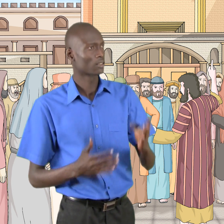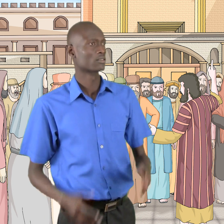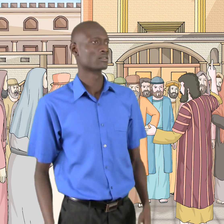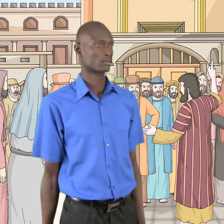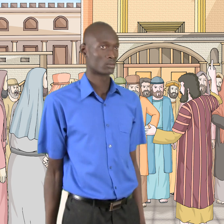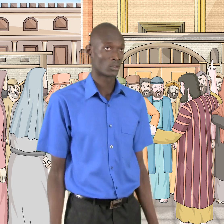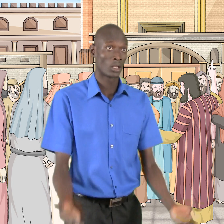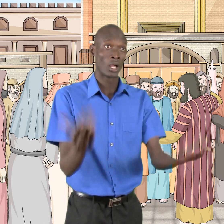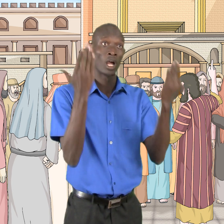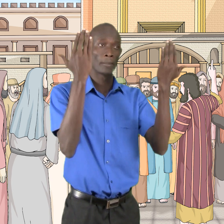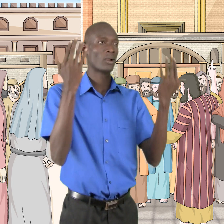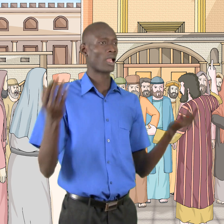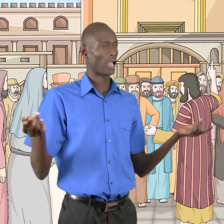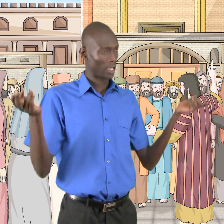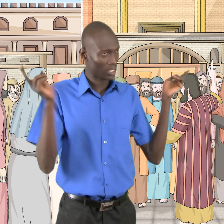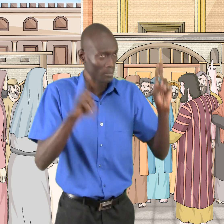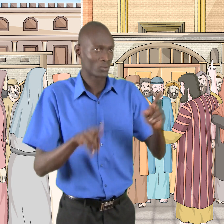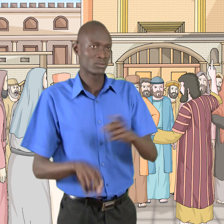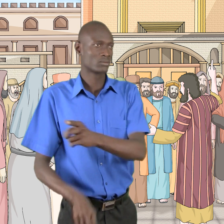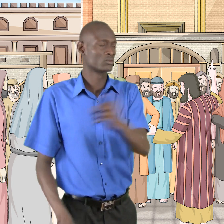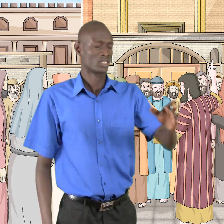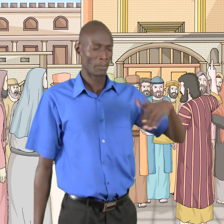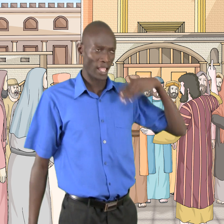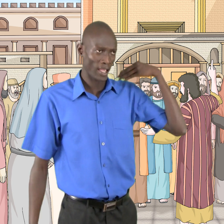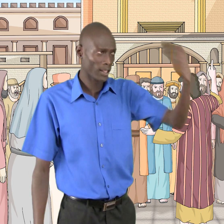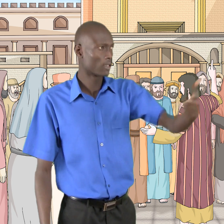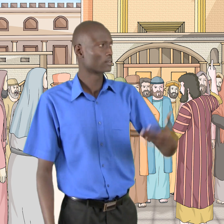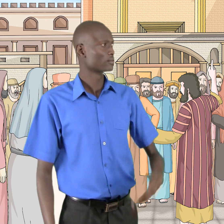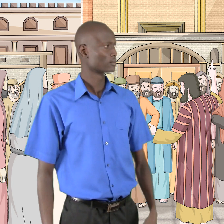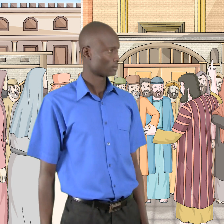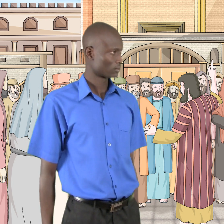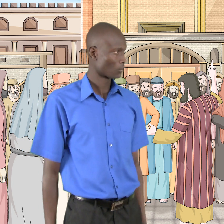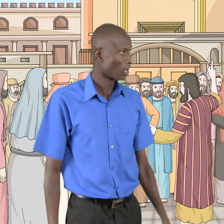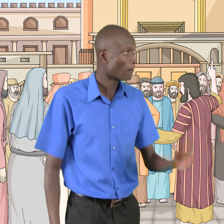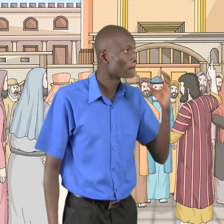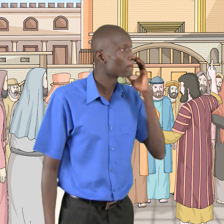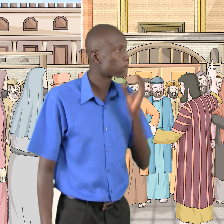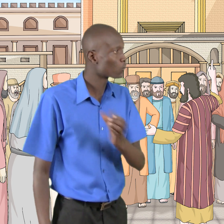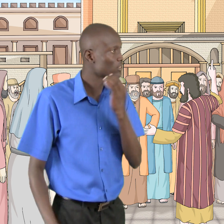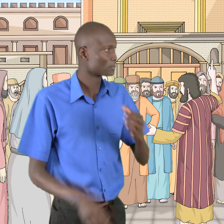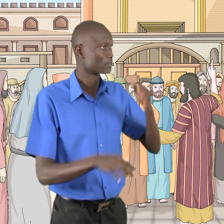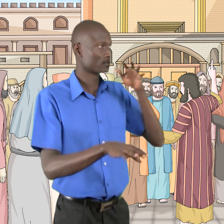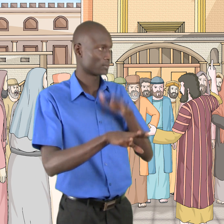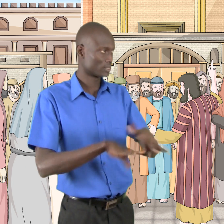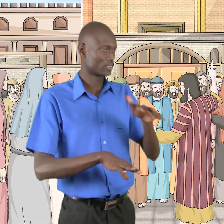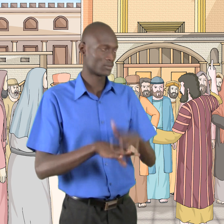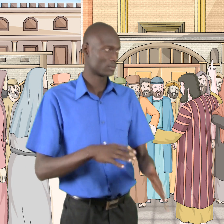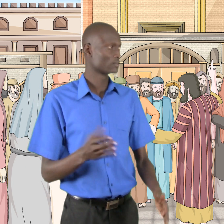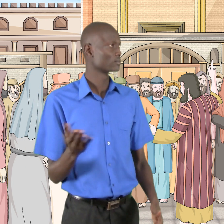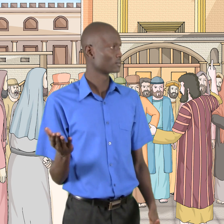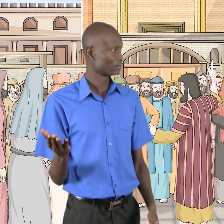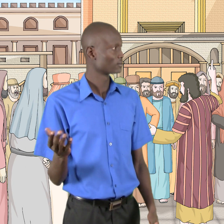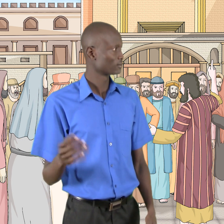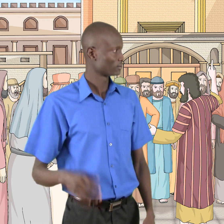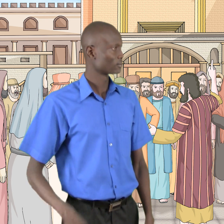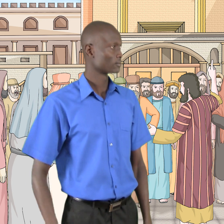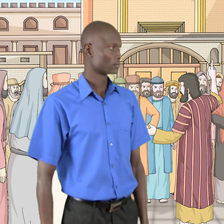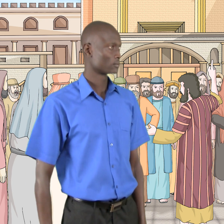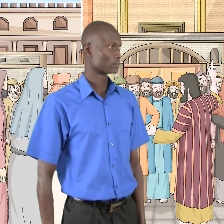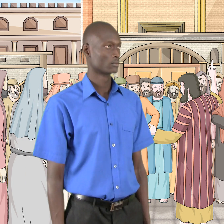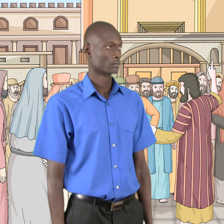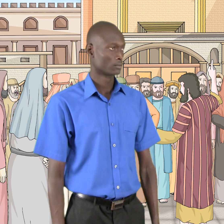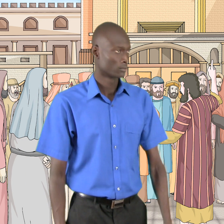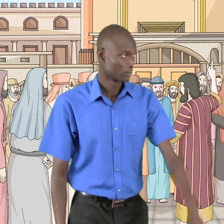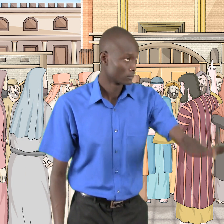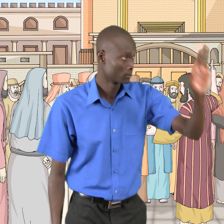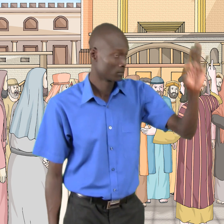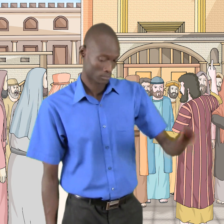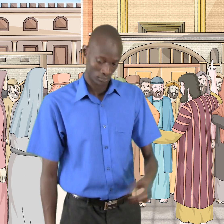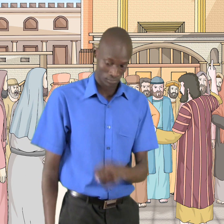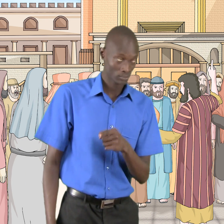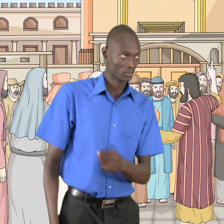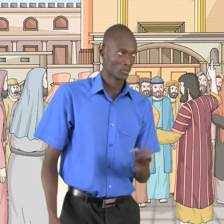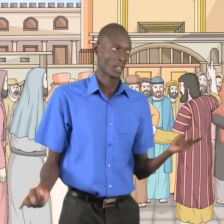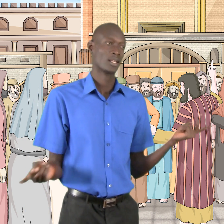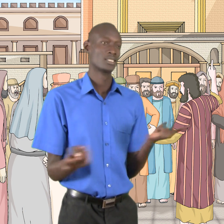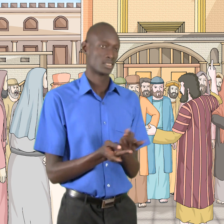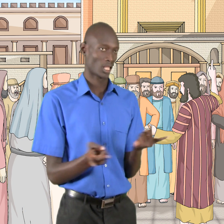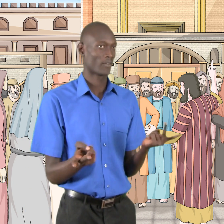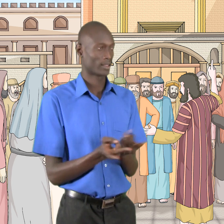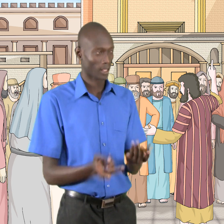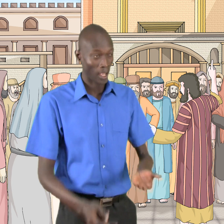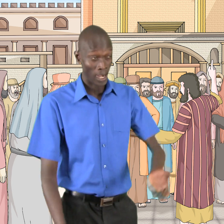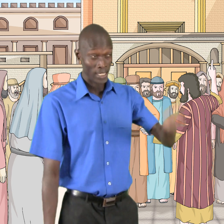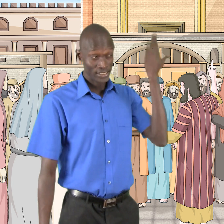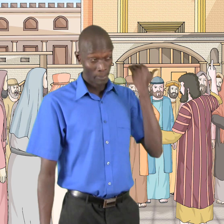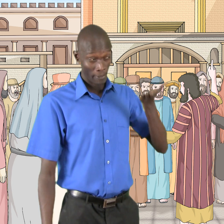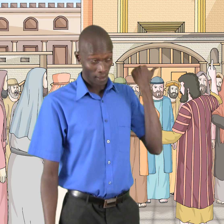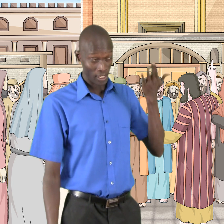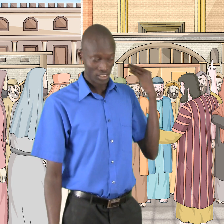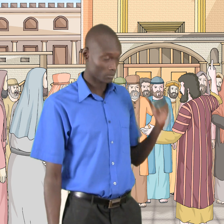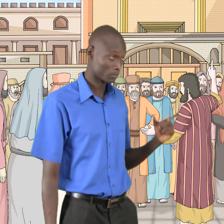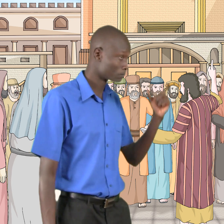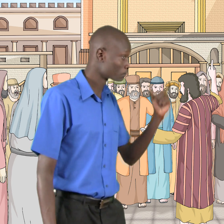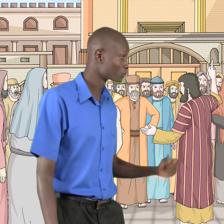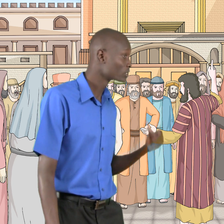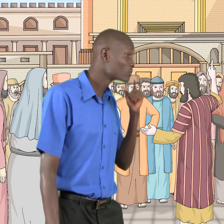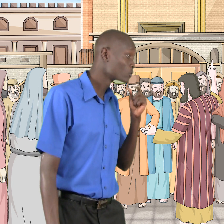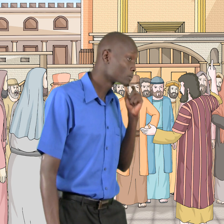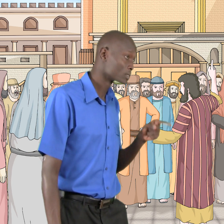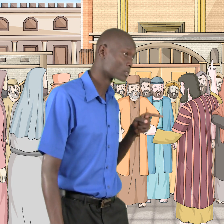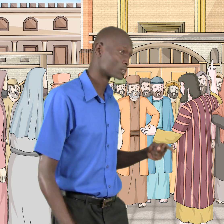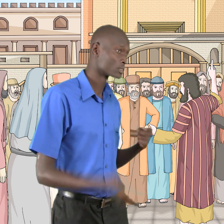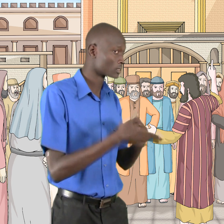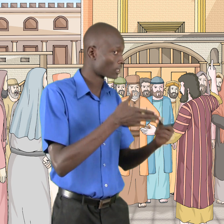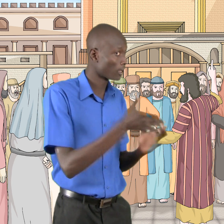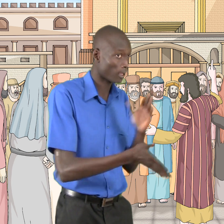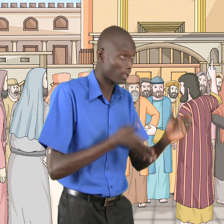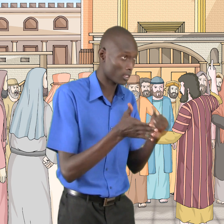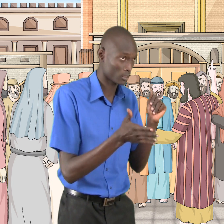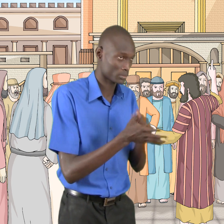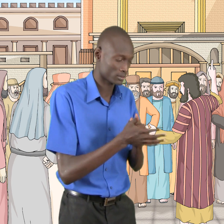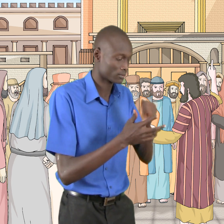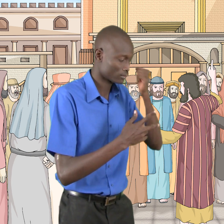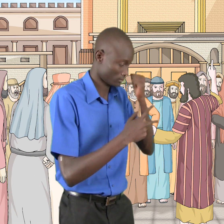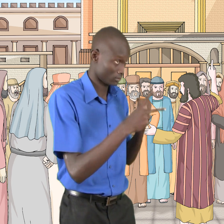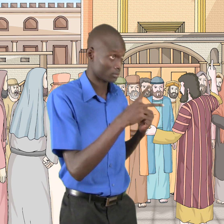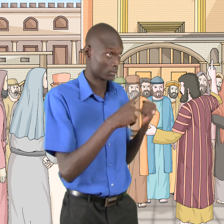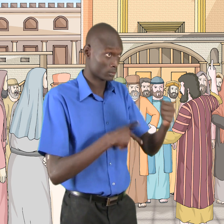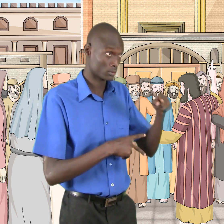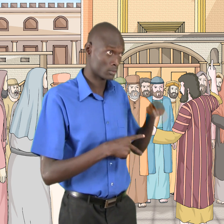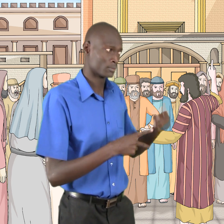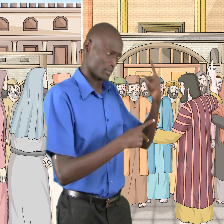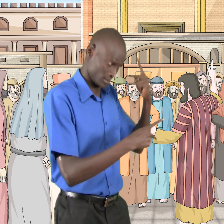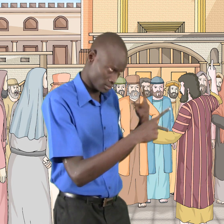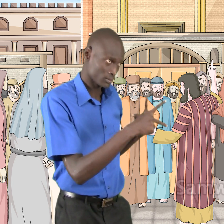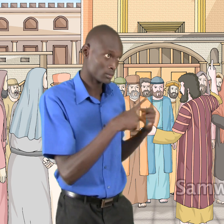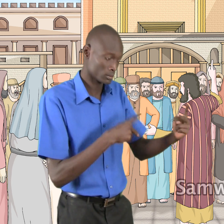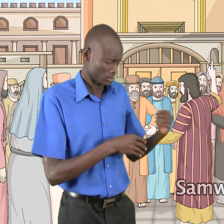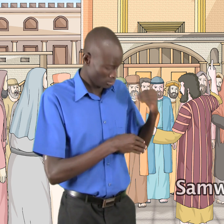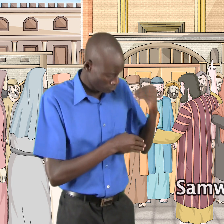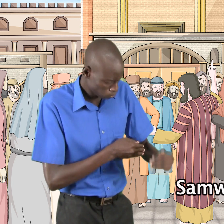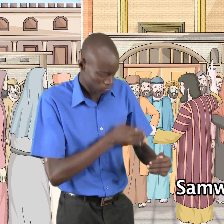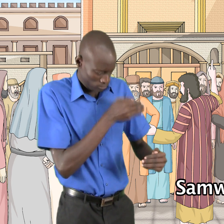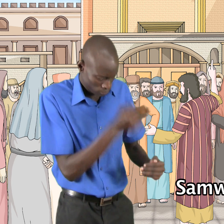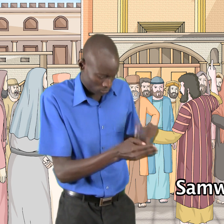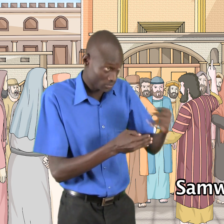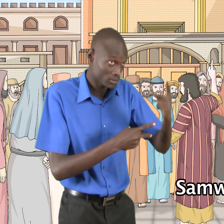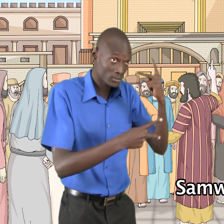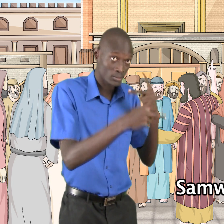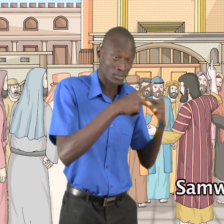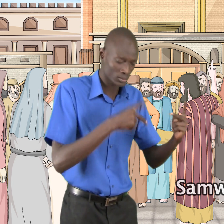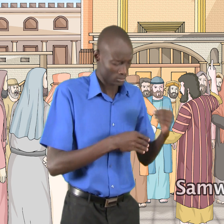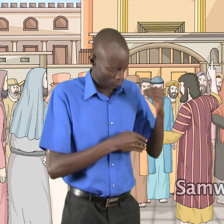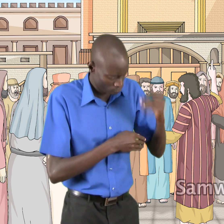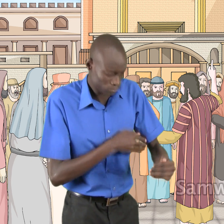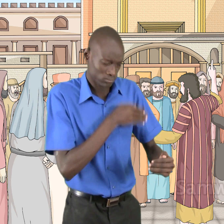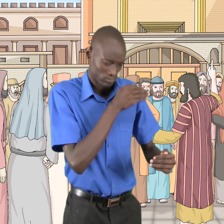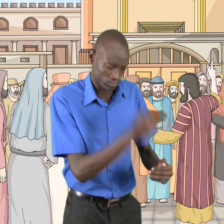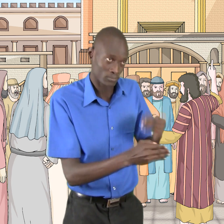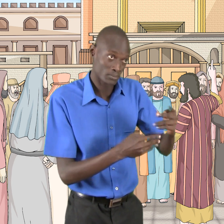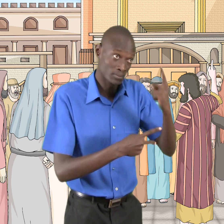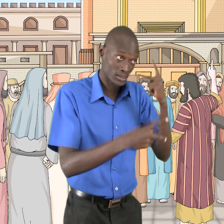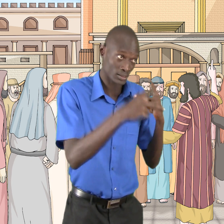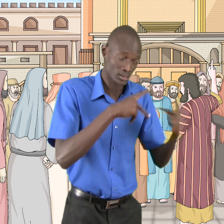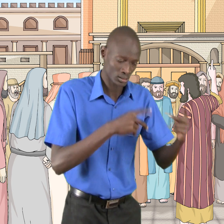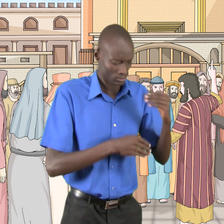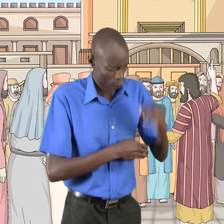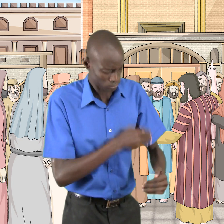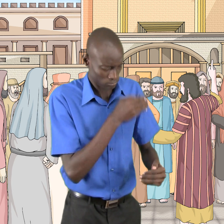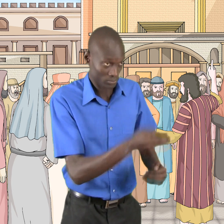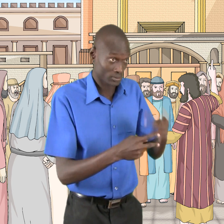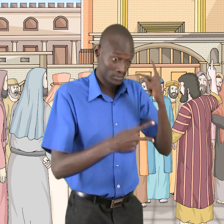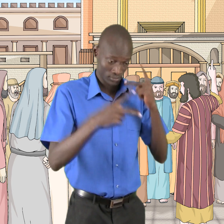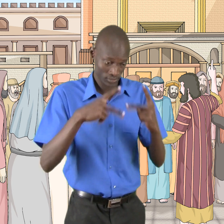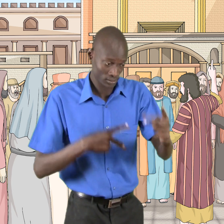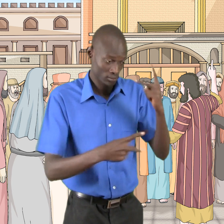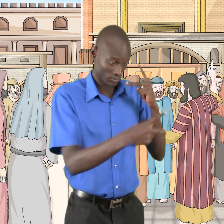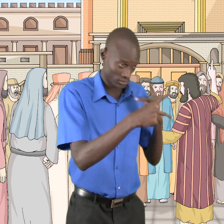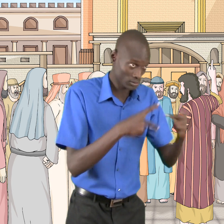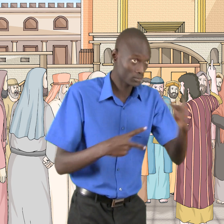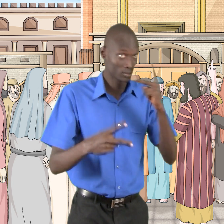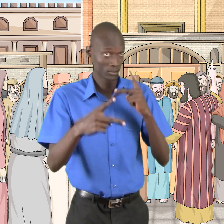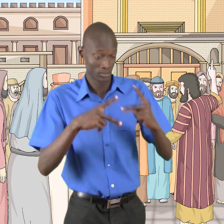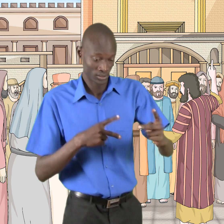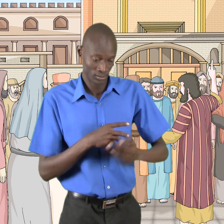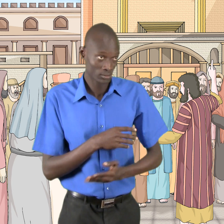You must listen to Him in everything He tells you.